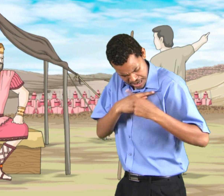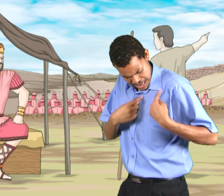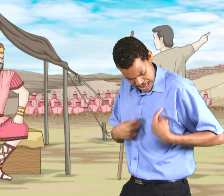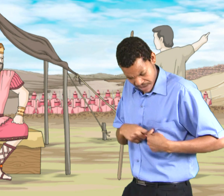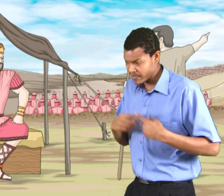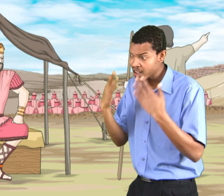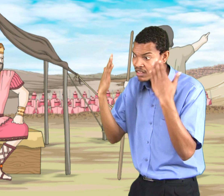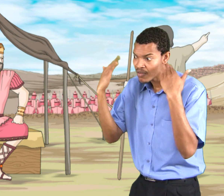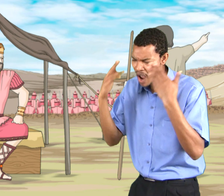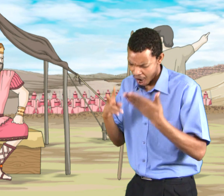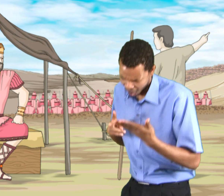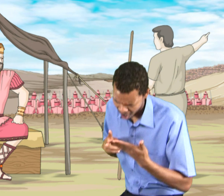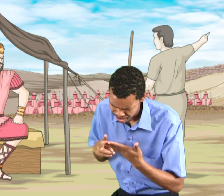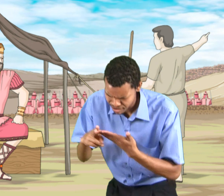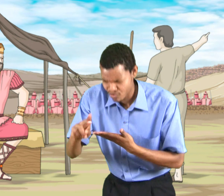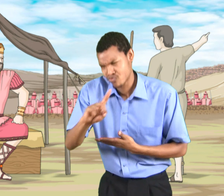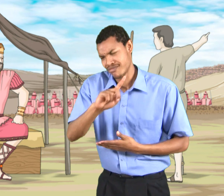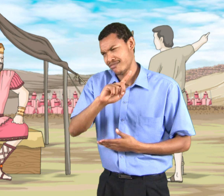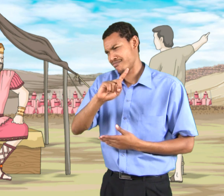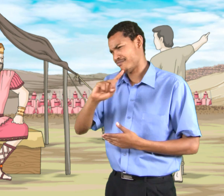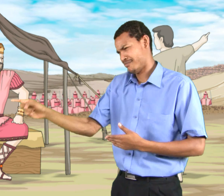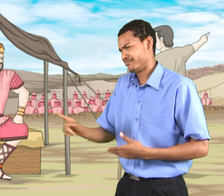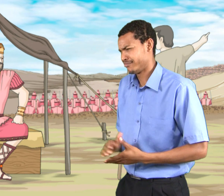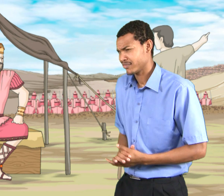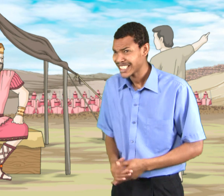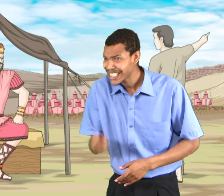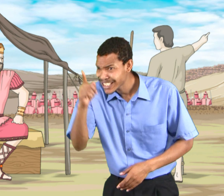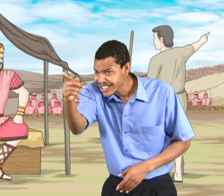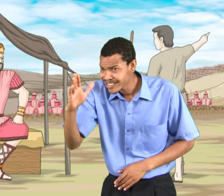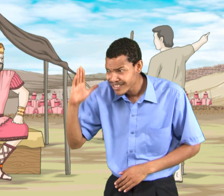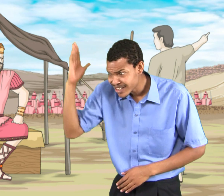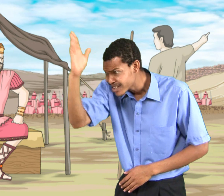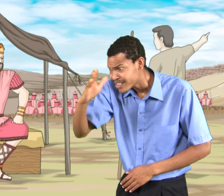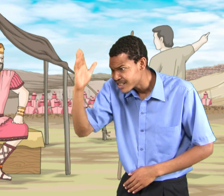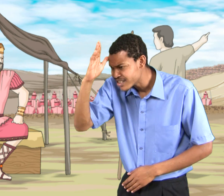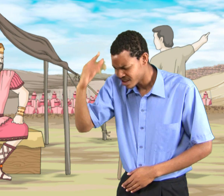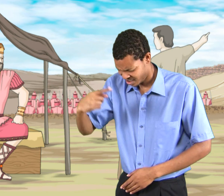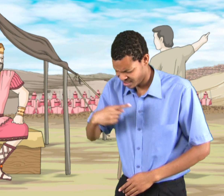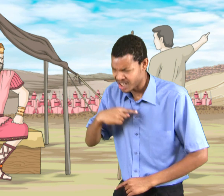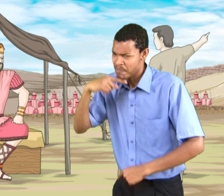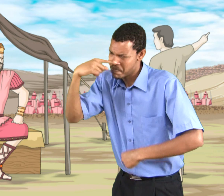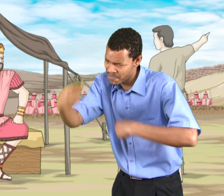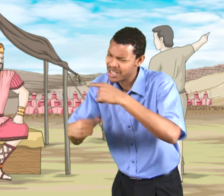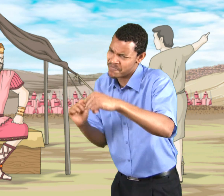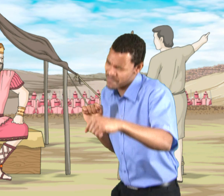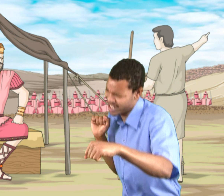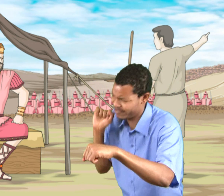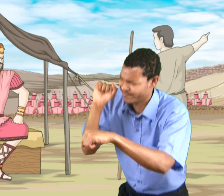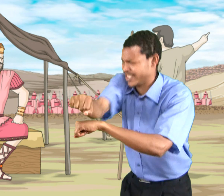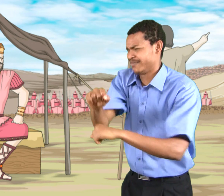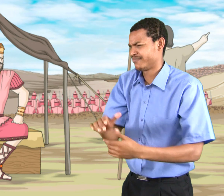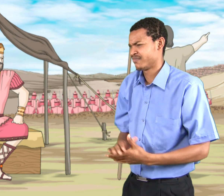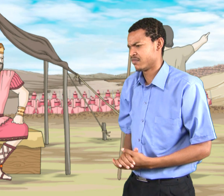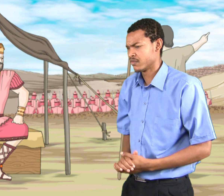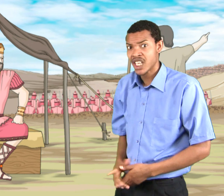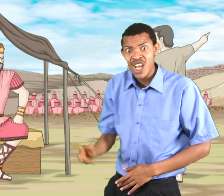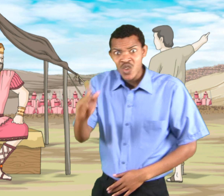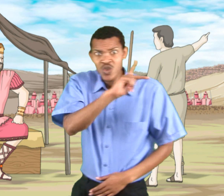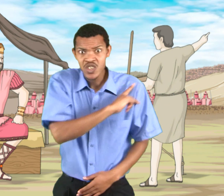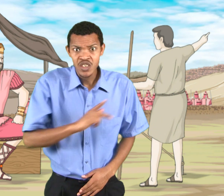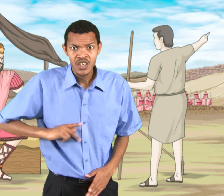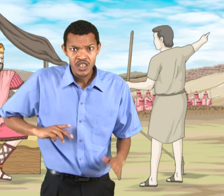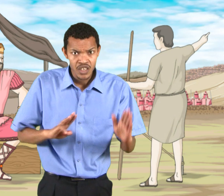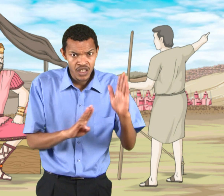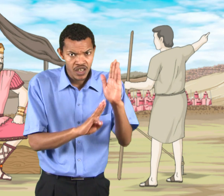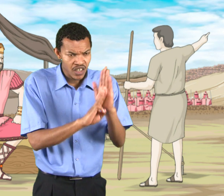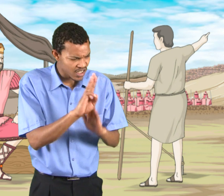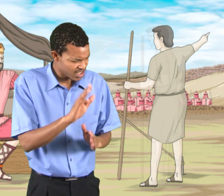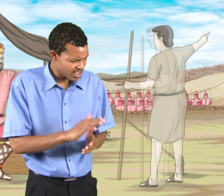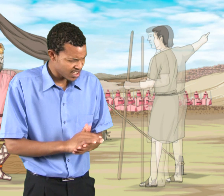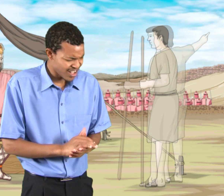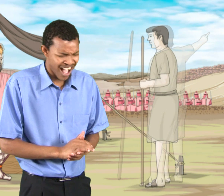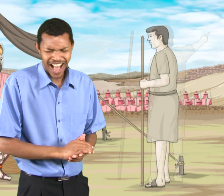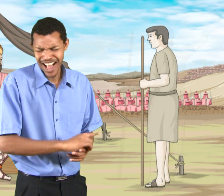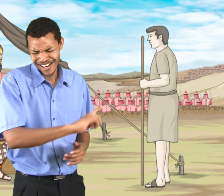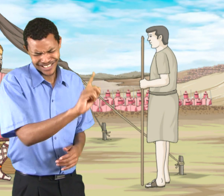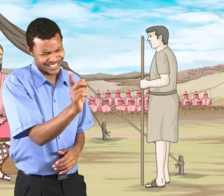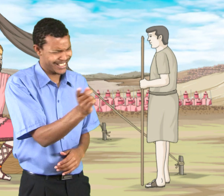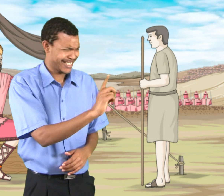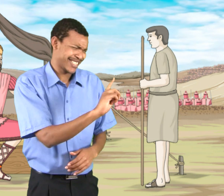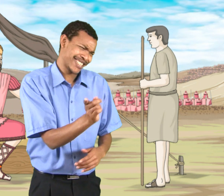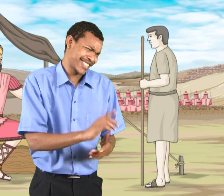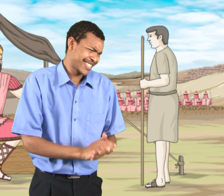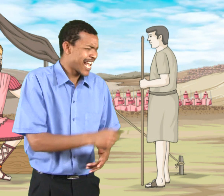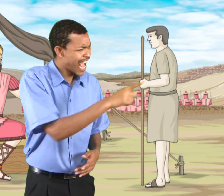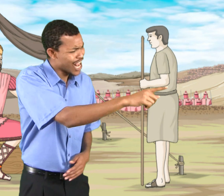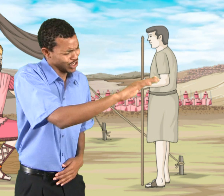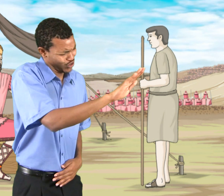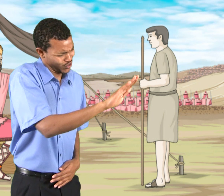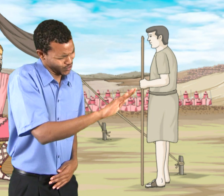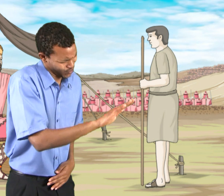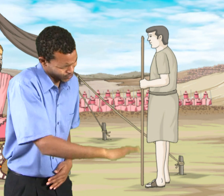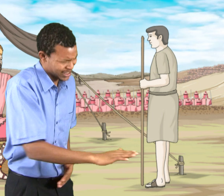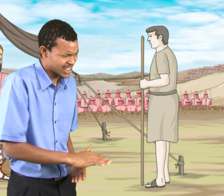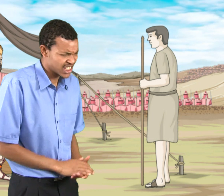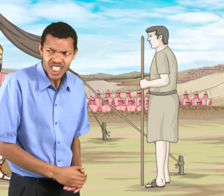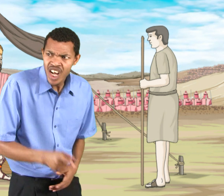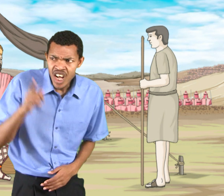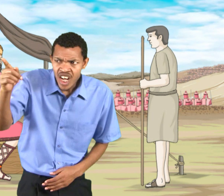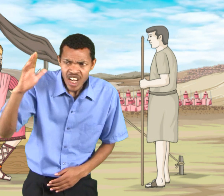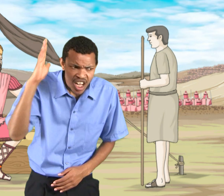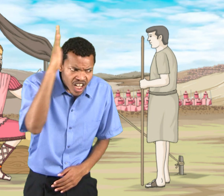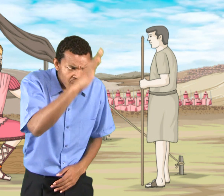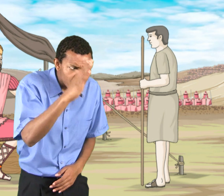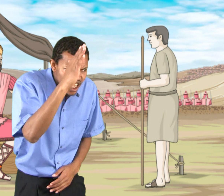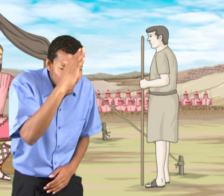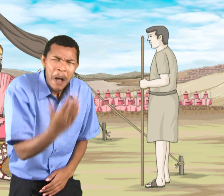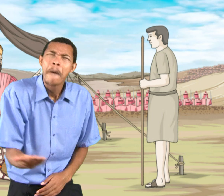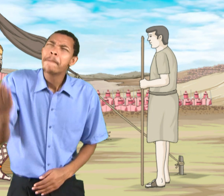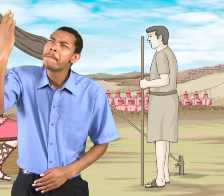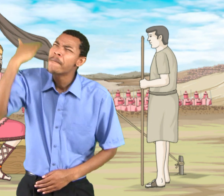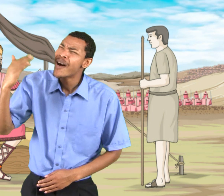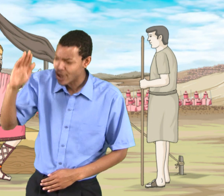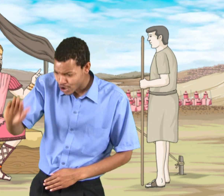Your servant will go and fight him!”